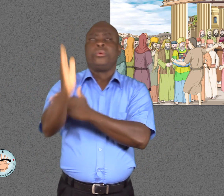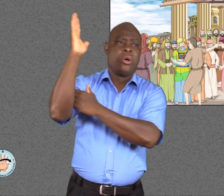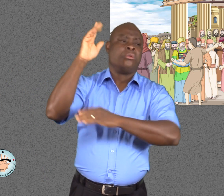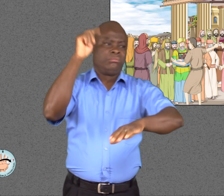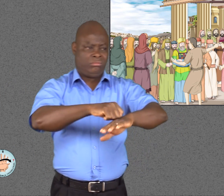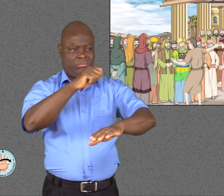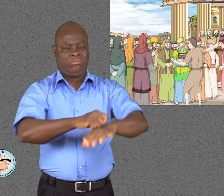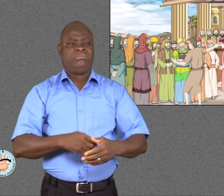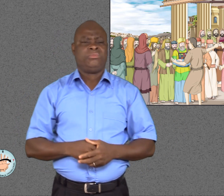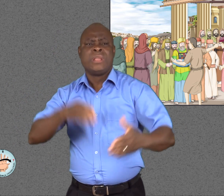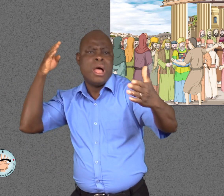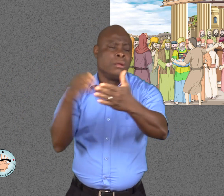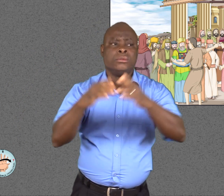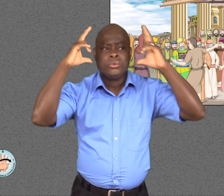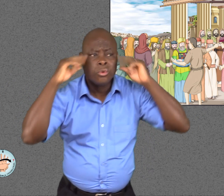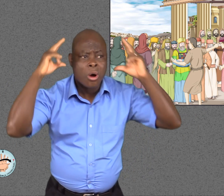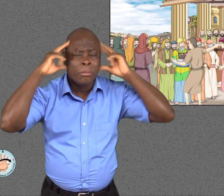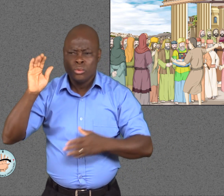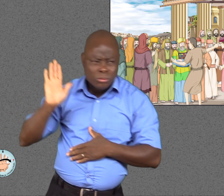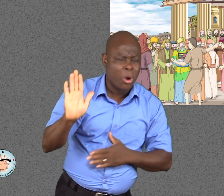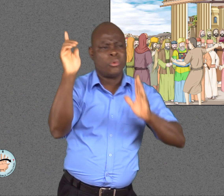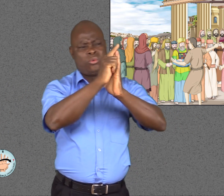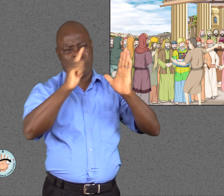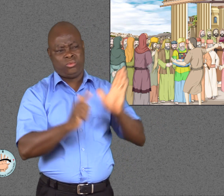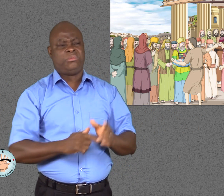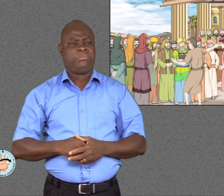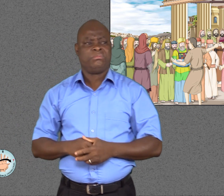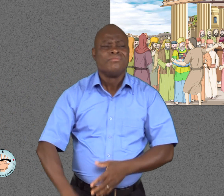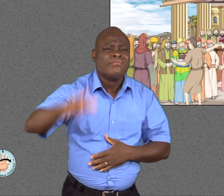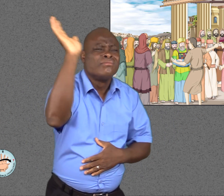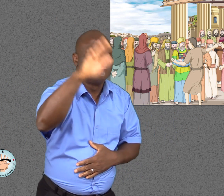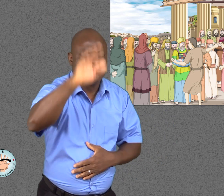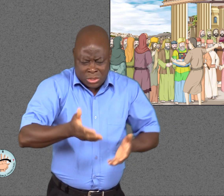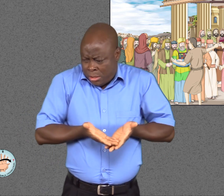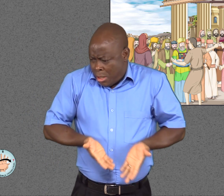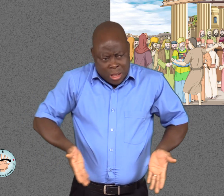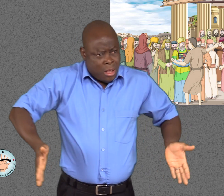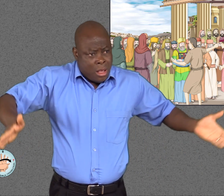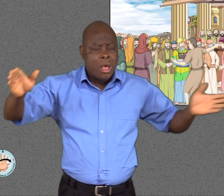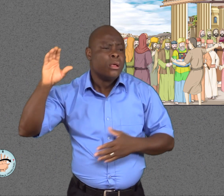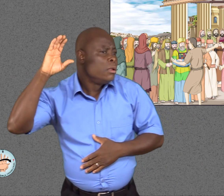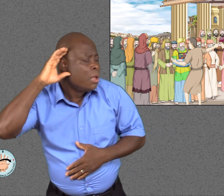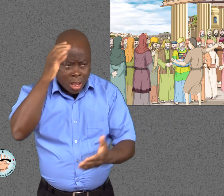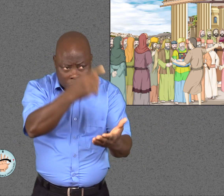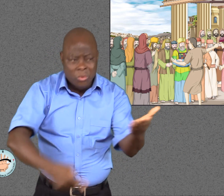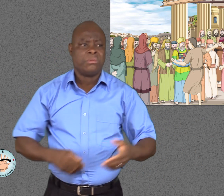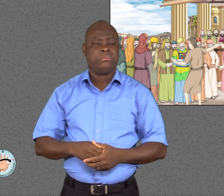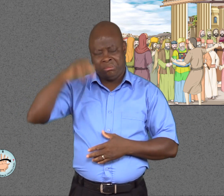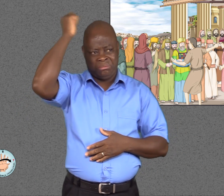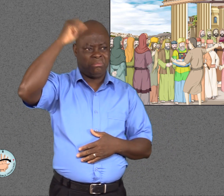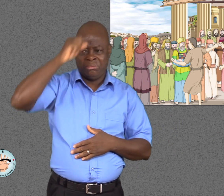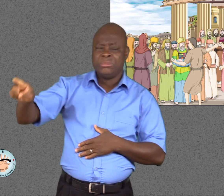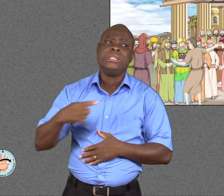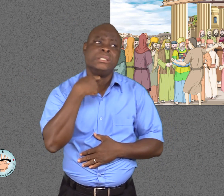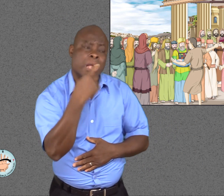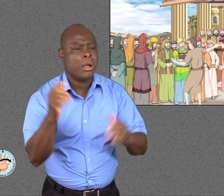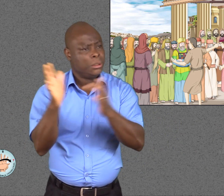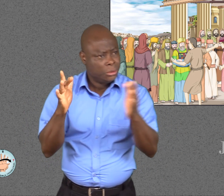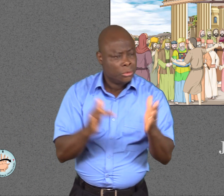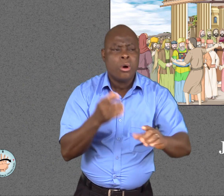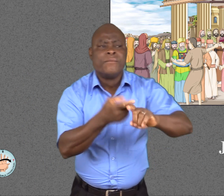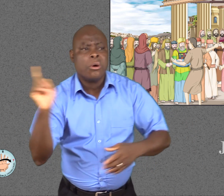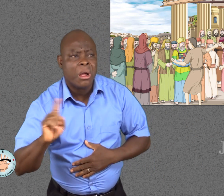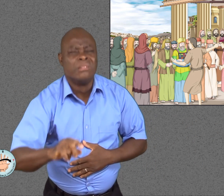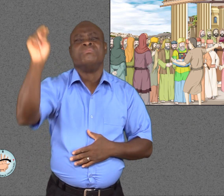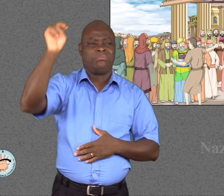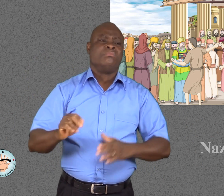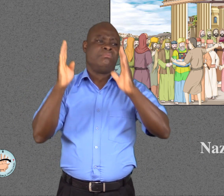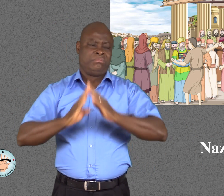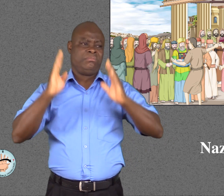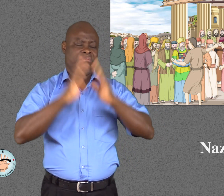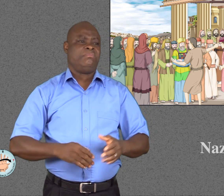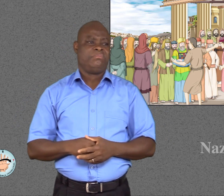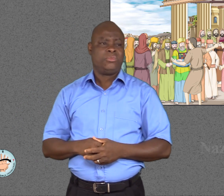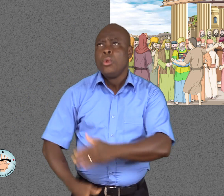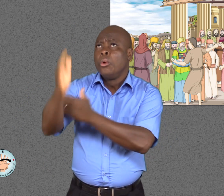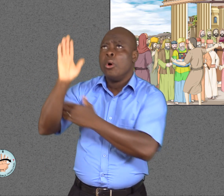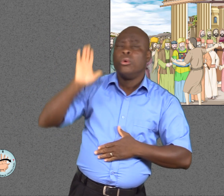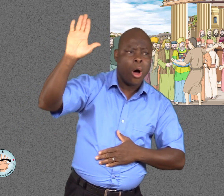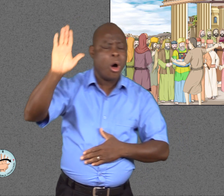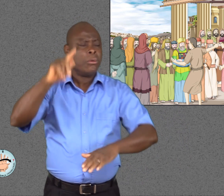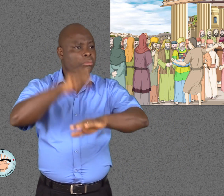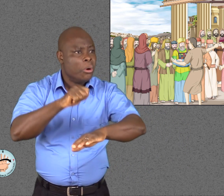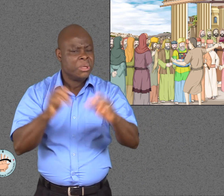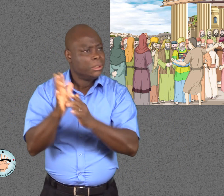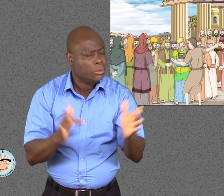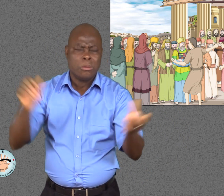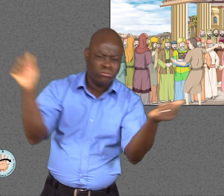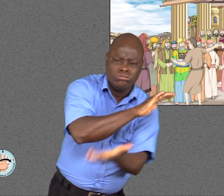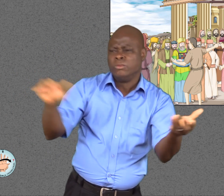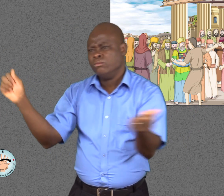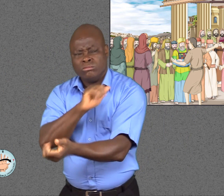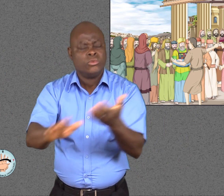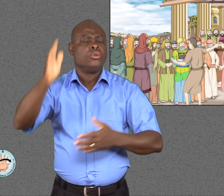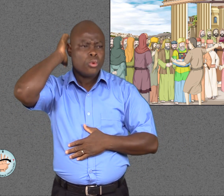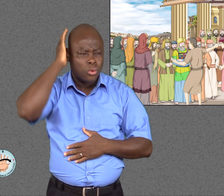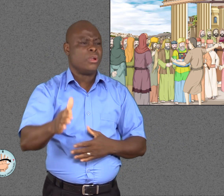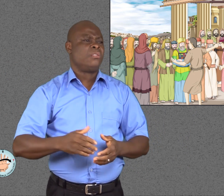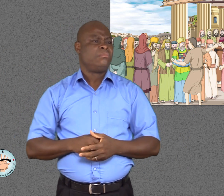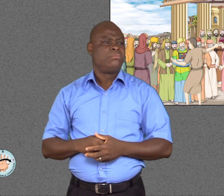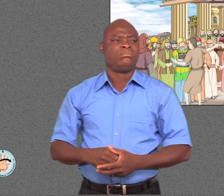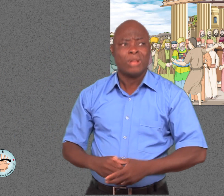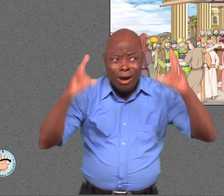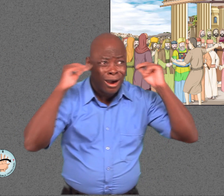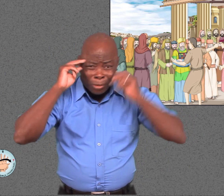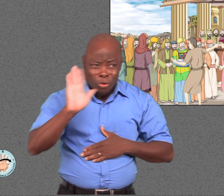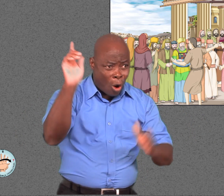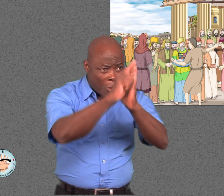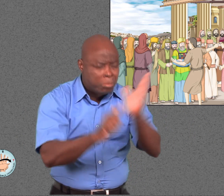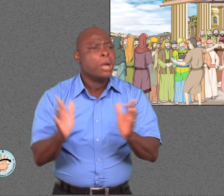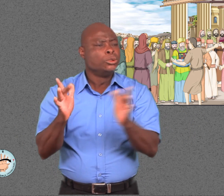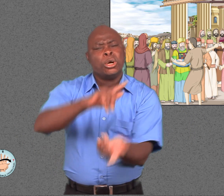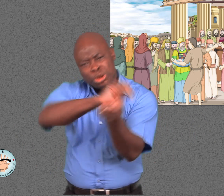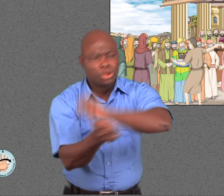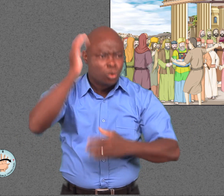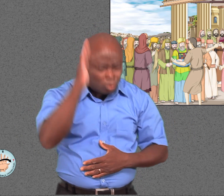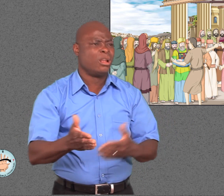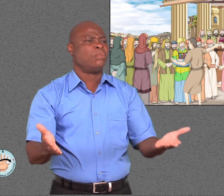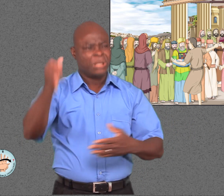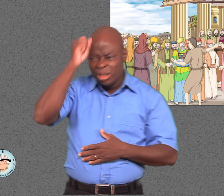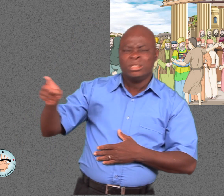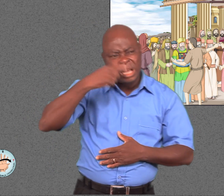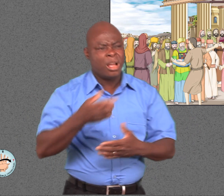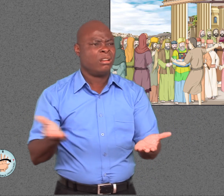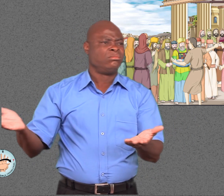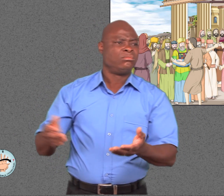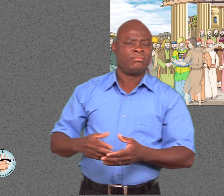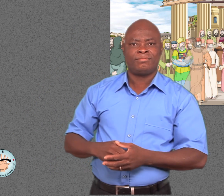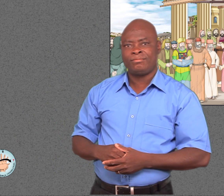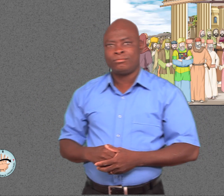For we have heard him say that Jesus of Nazareth will destroy this place and change the customs that Moses handed down to us.”